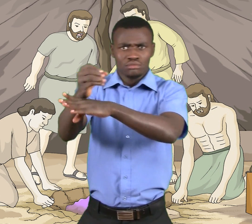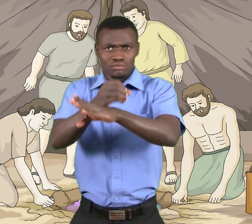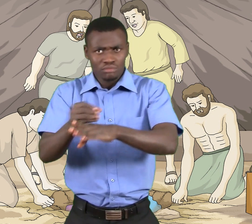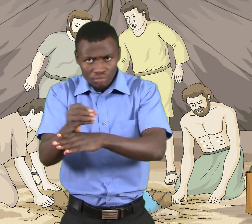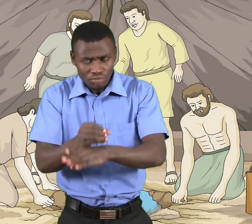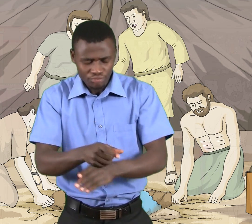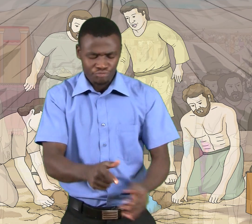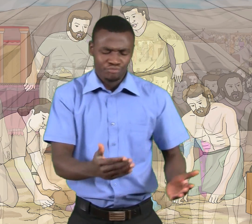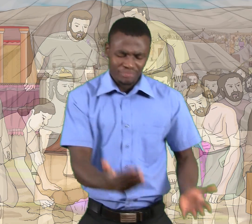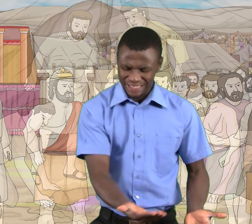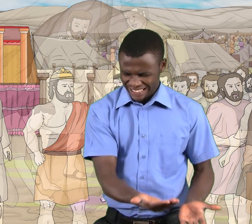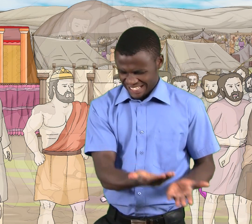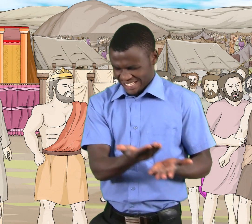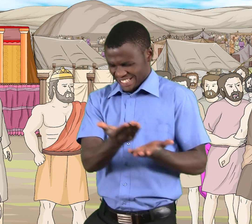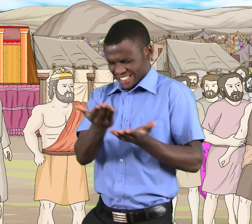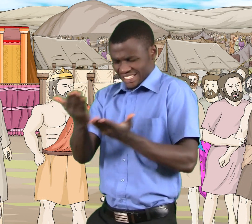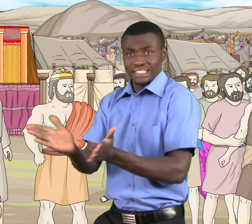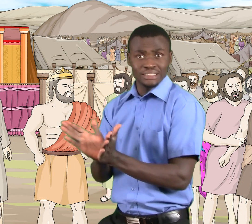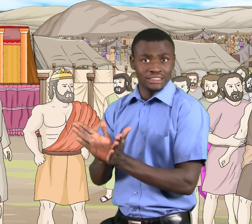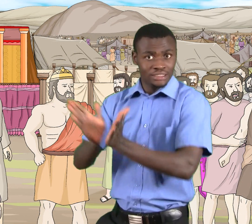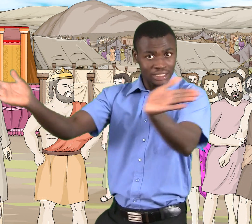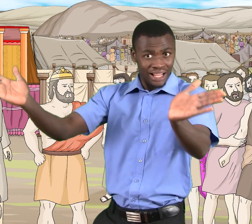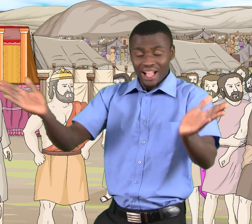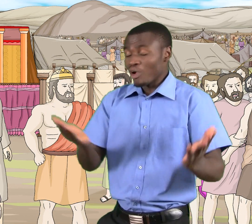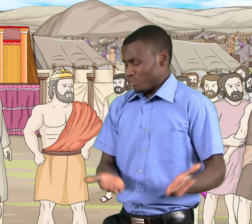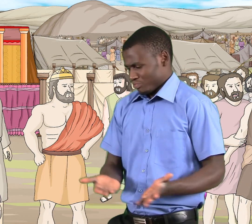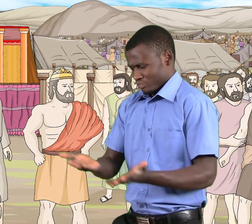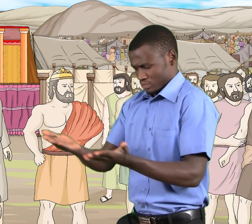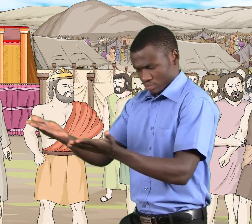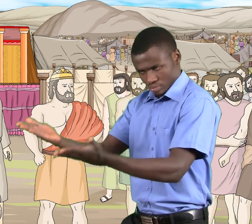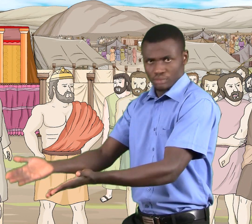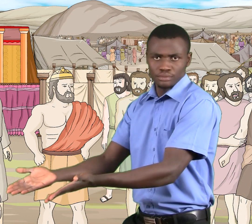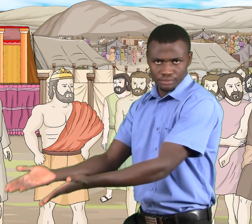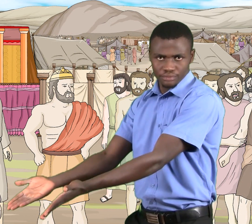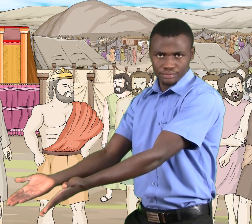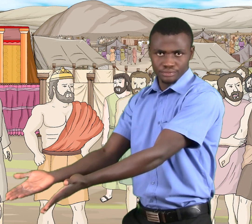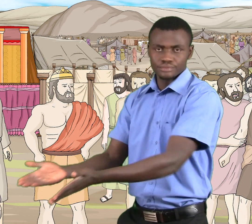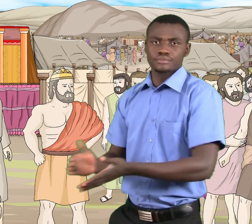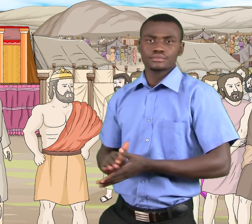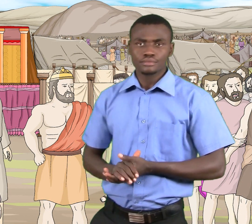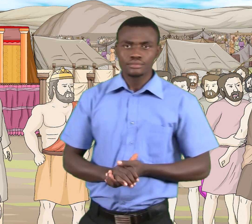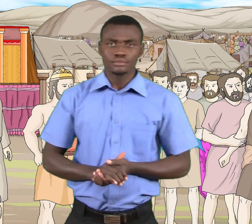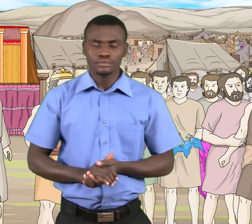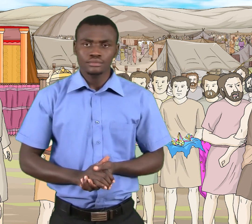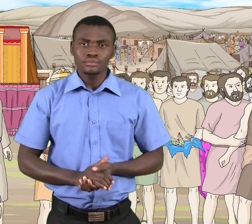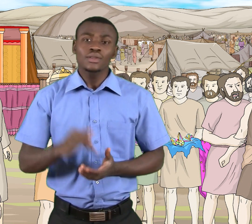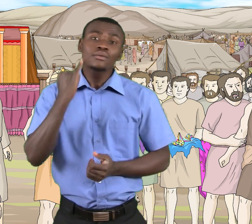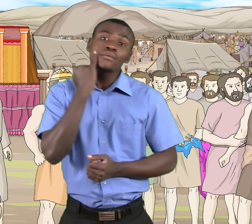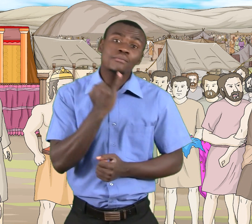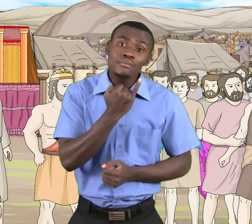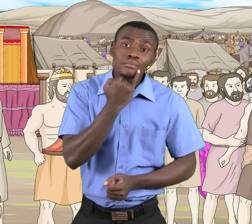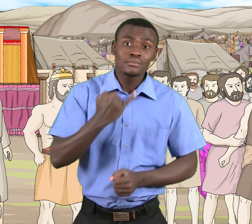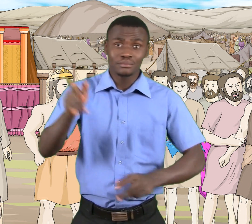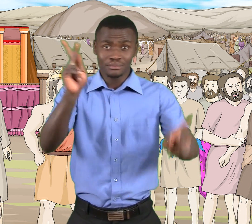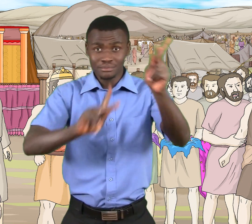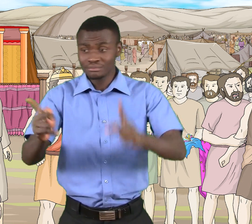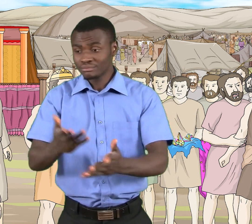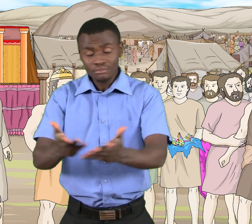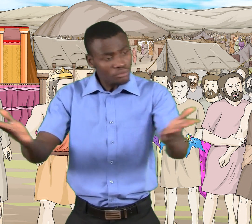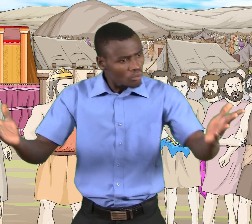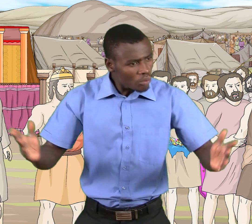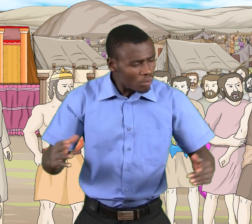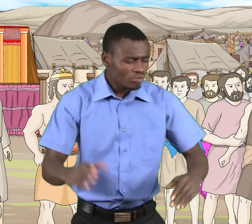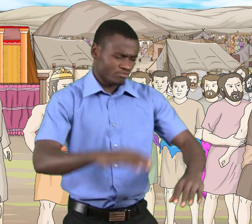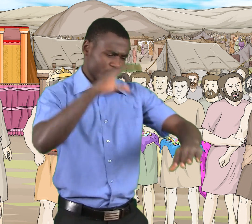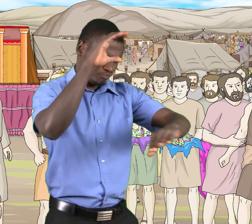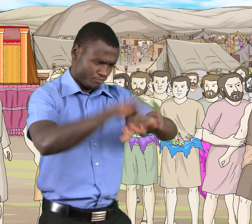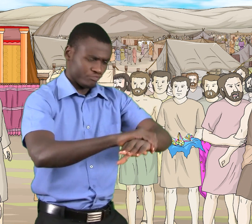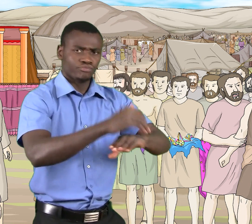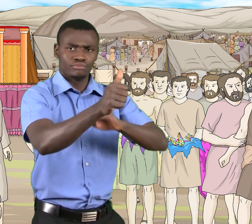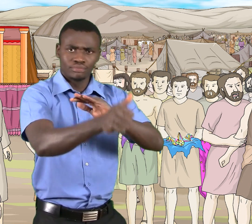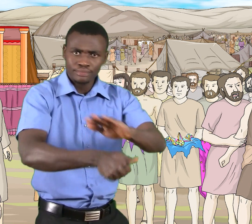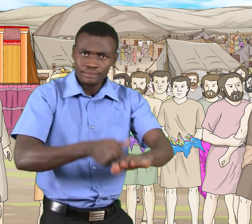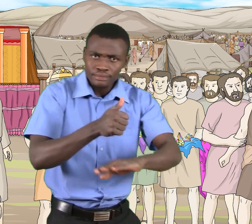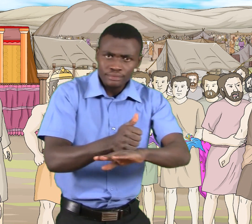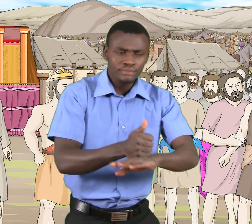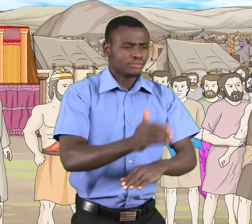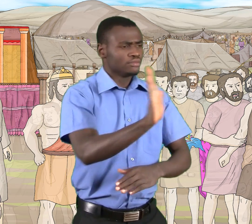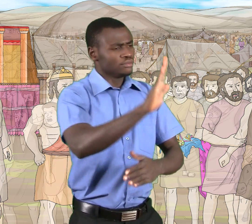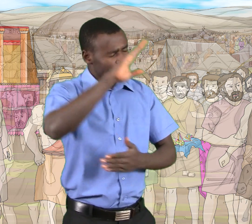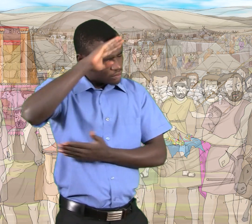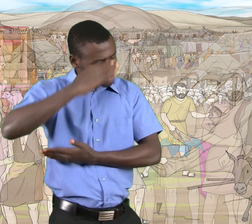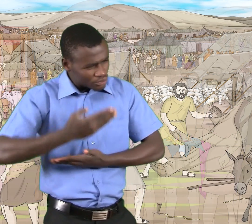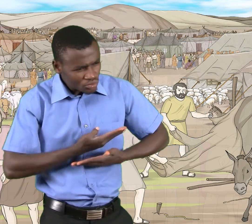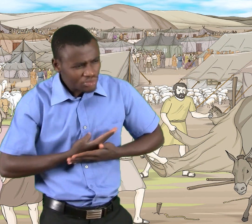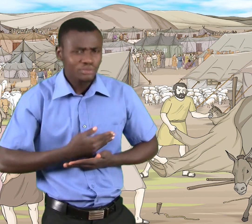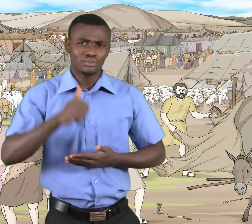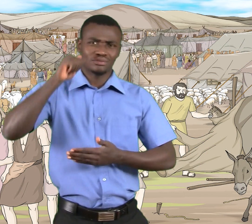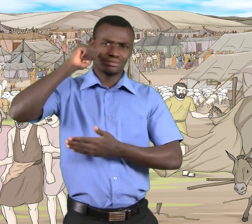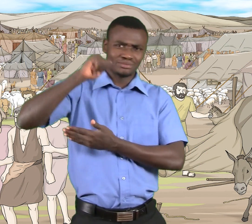They took the things from inside the tent, brought them to Joshua and all the Israelites, and spread them out before the LORD.